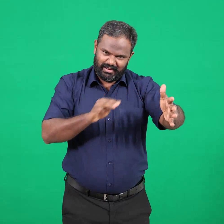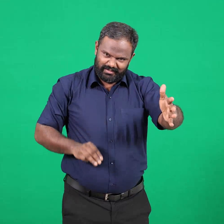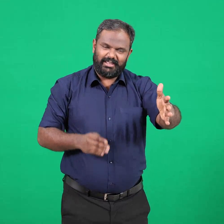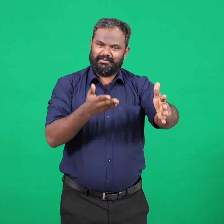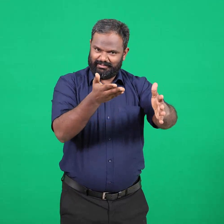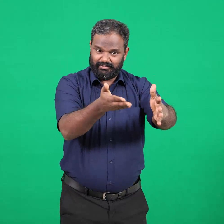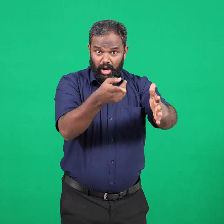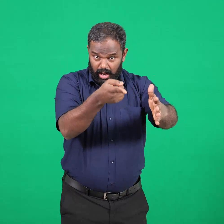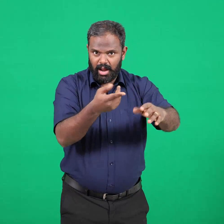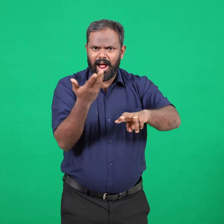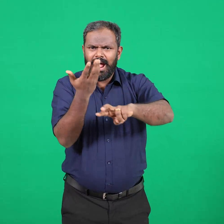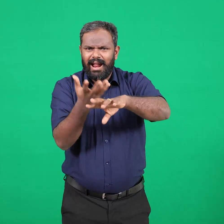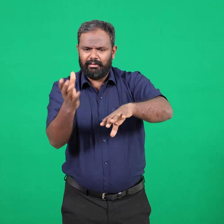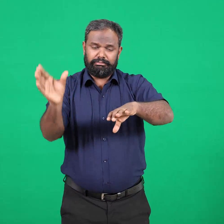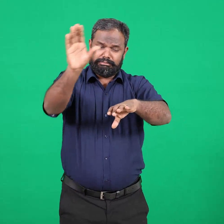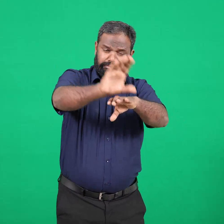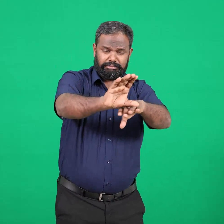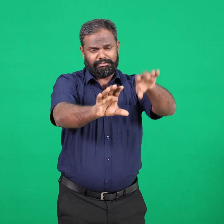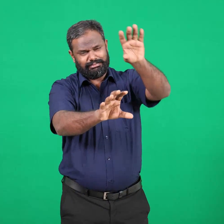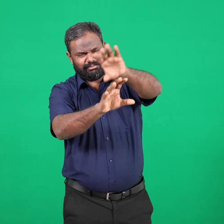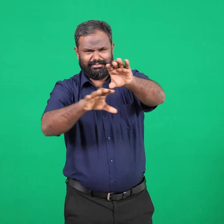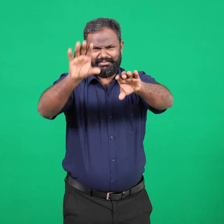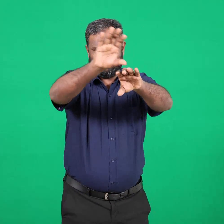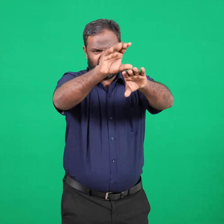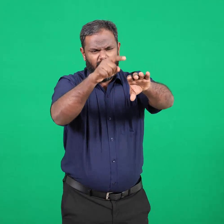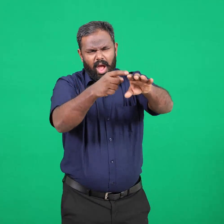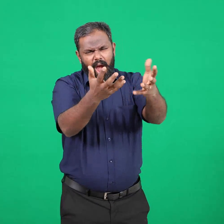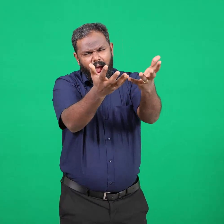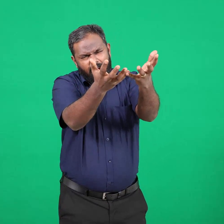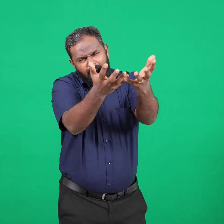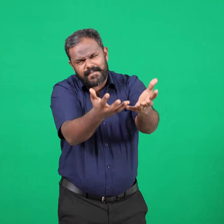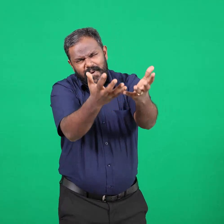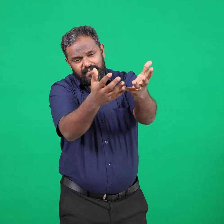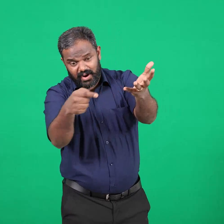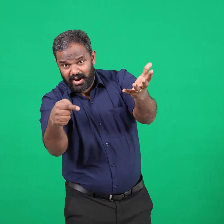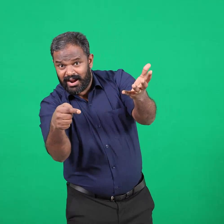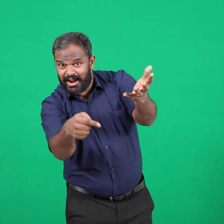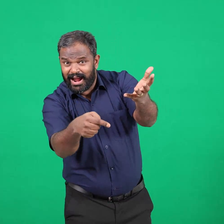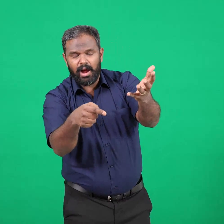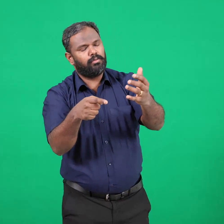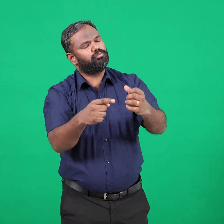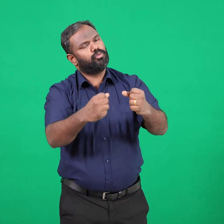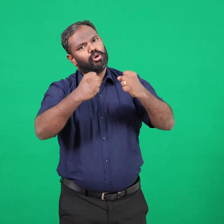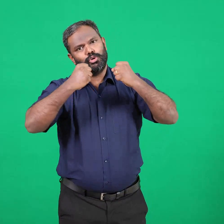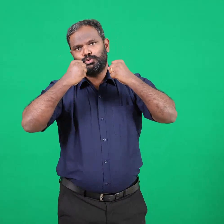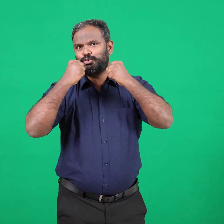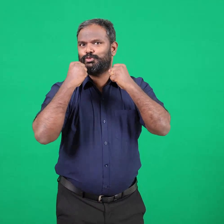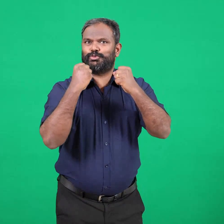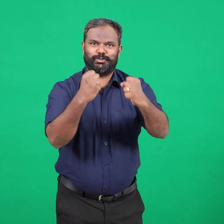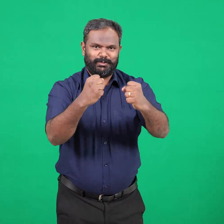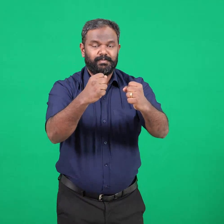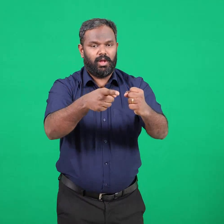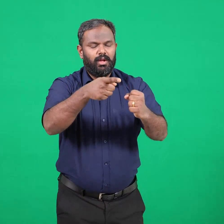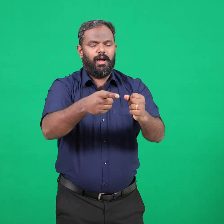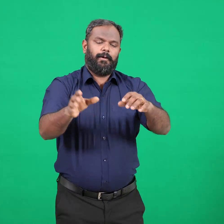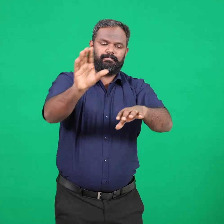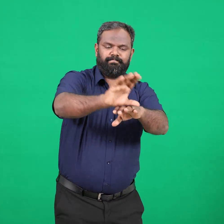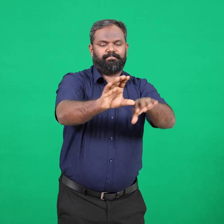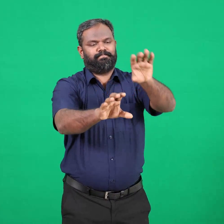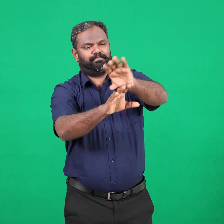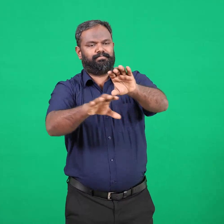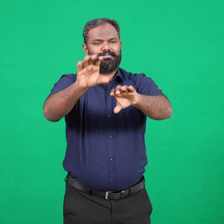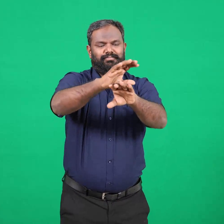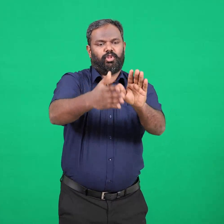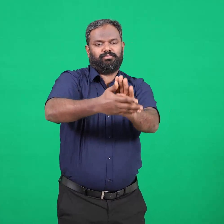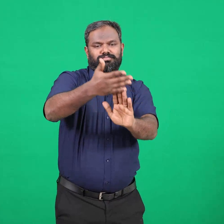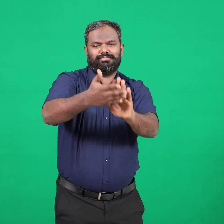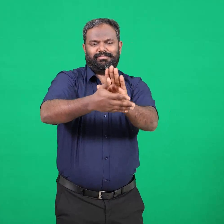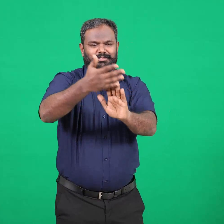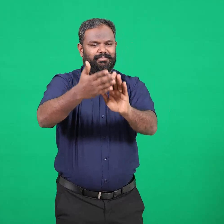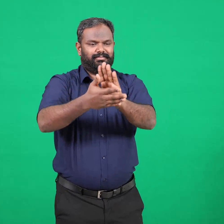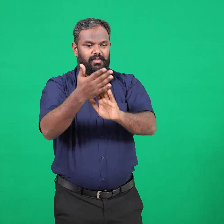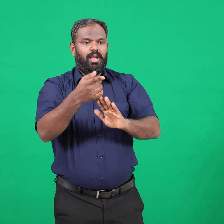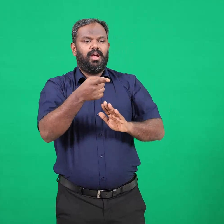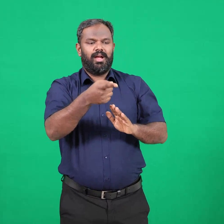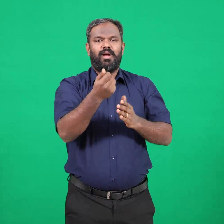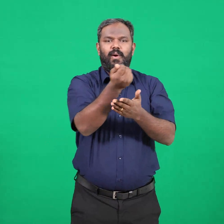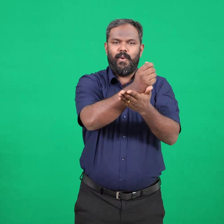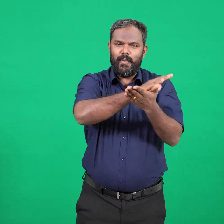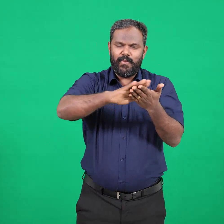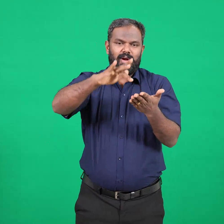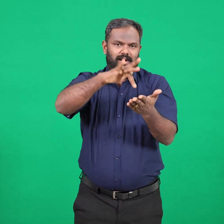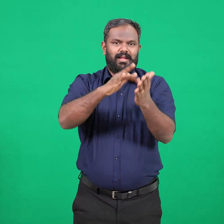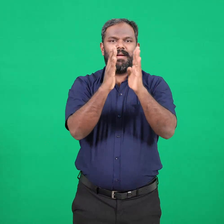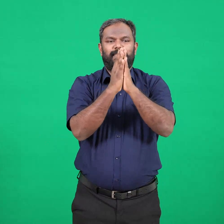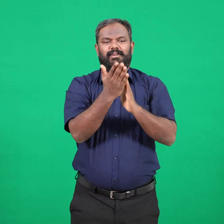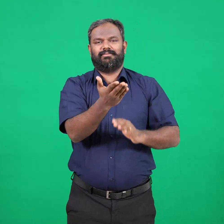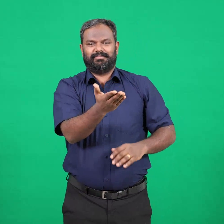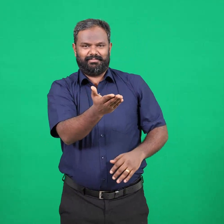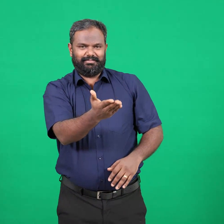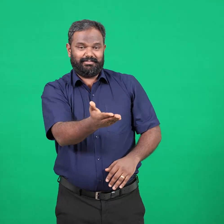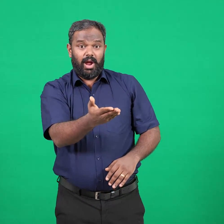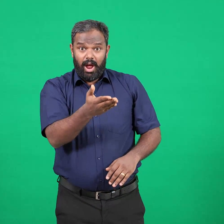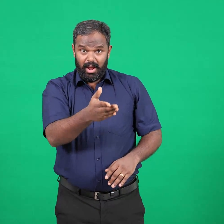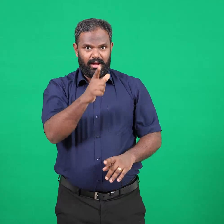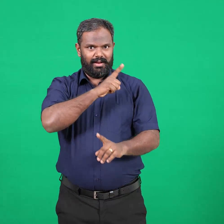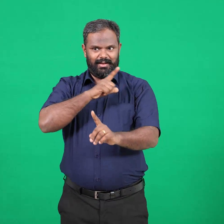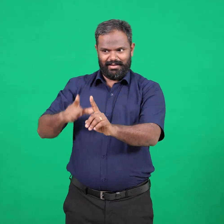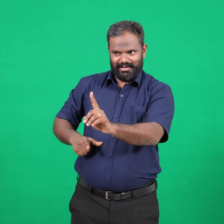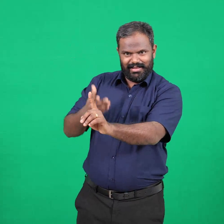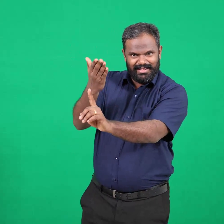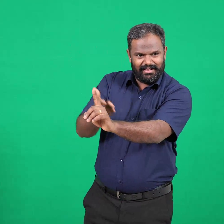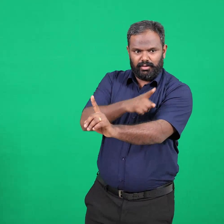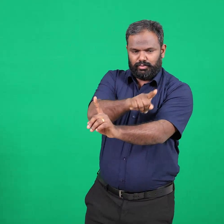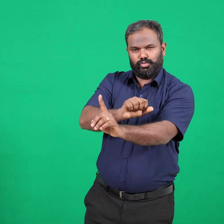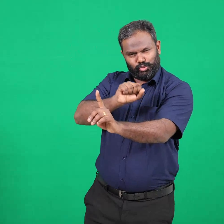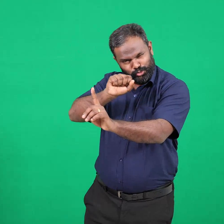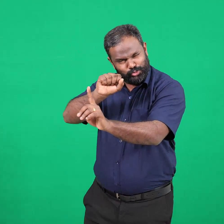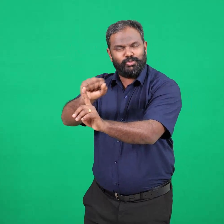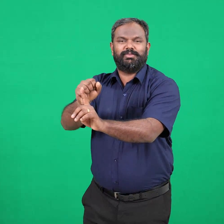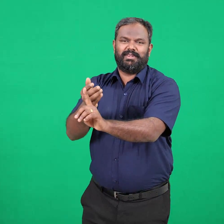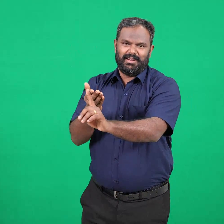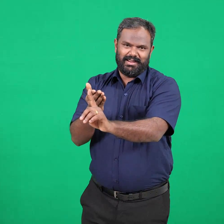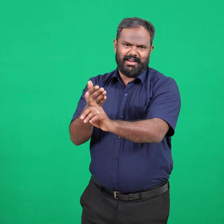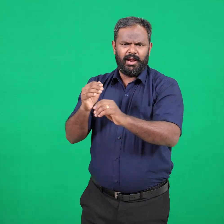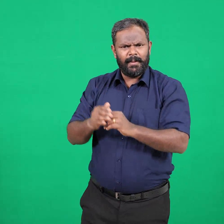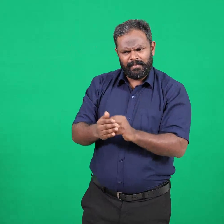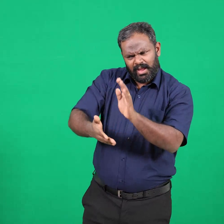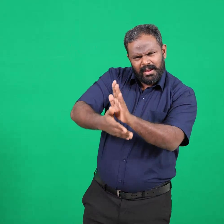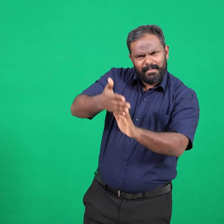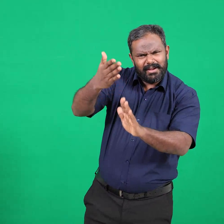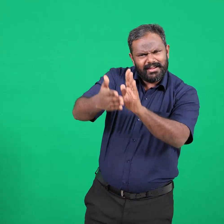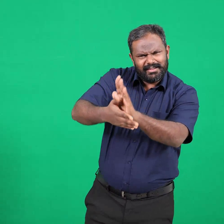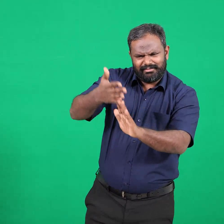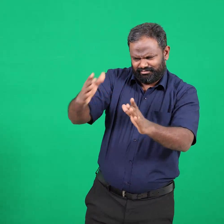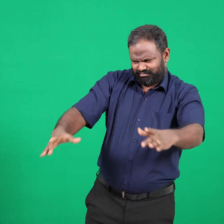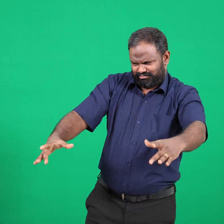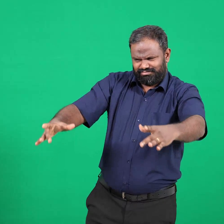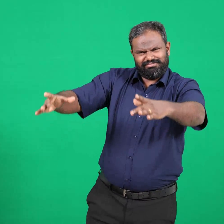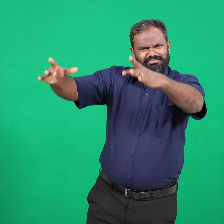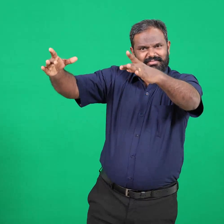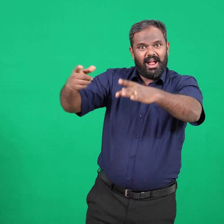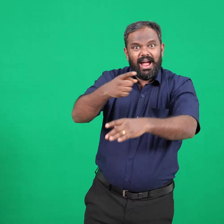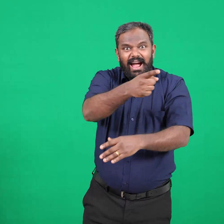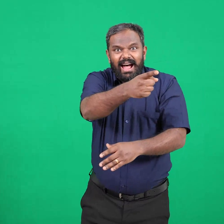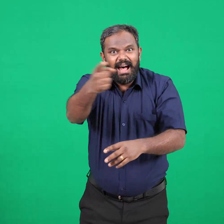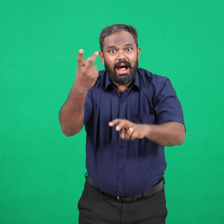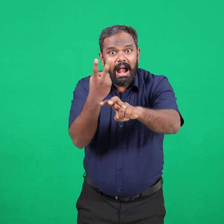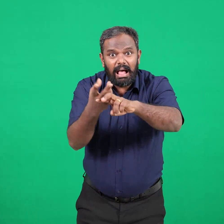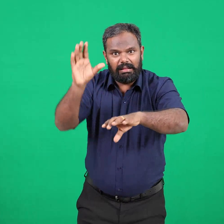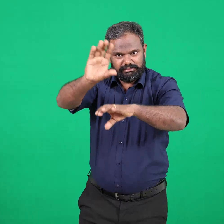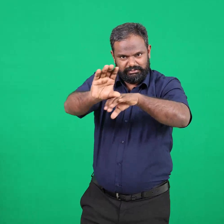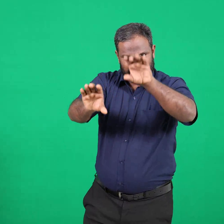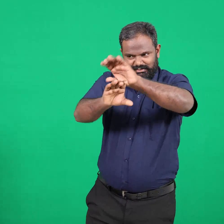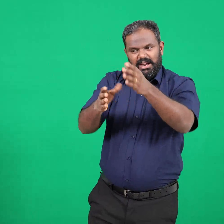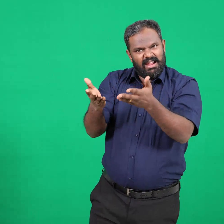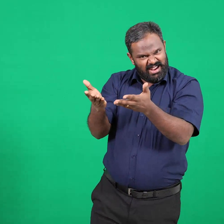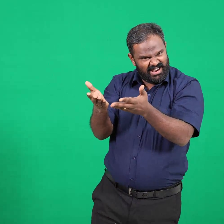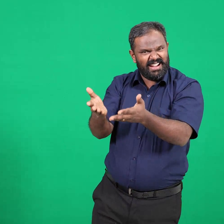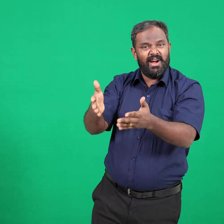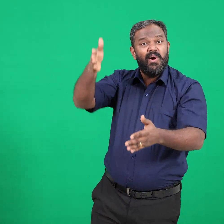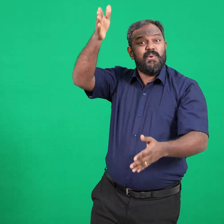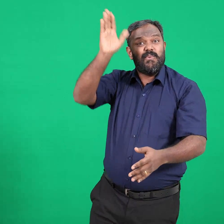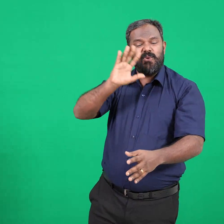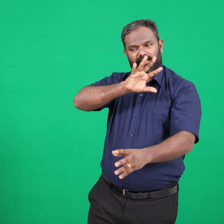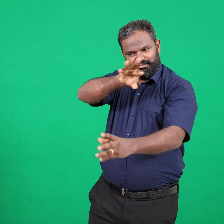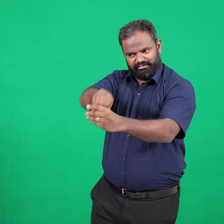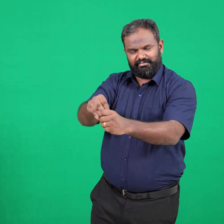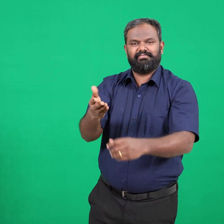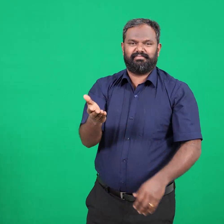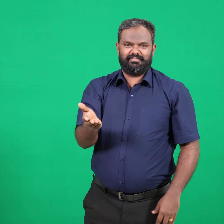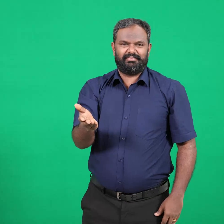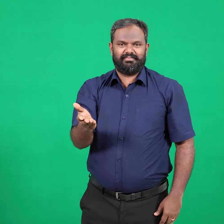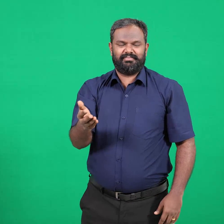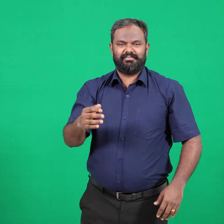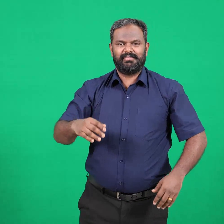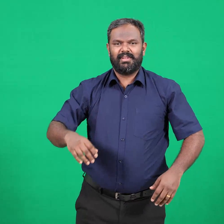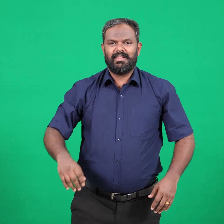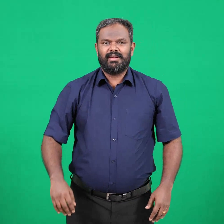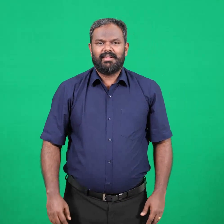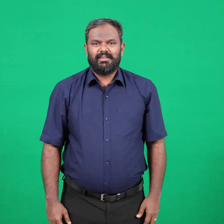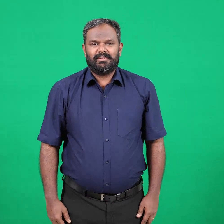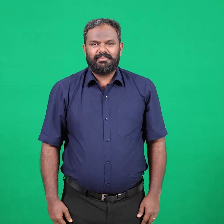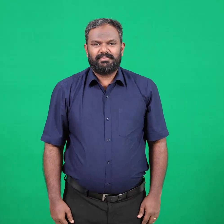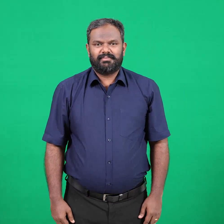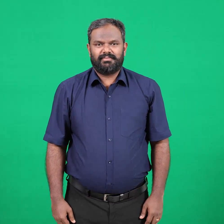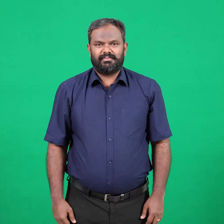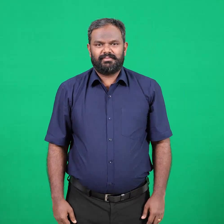And in Him you too are being built together into a dwelling place for God in His Spirit.